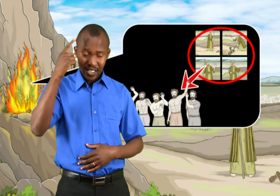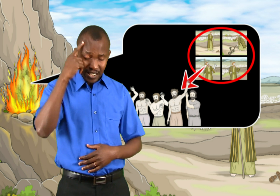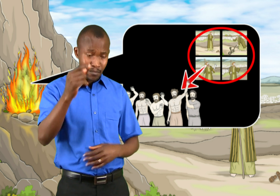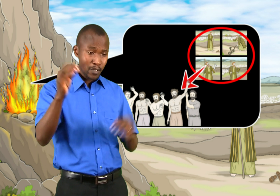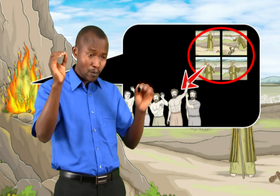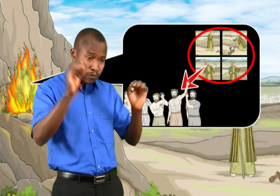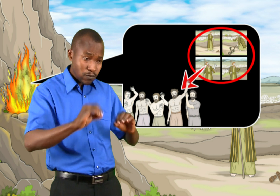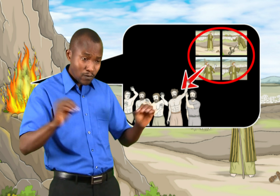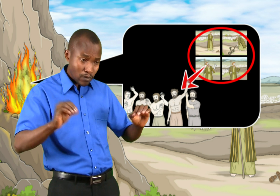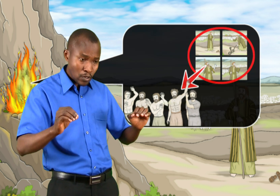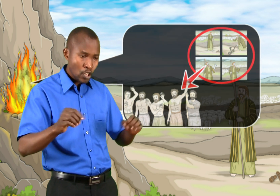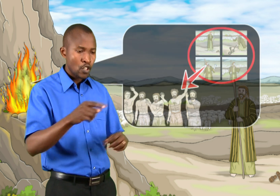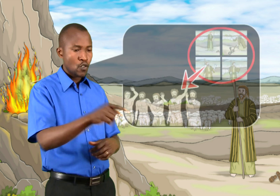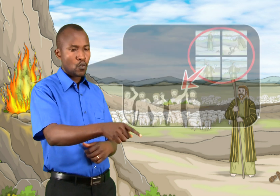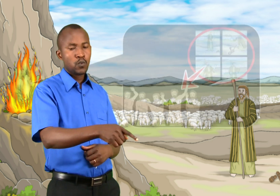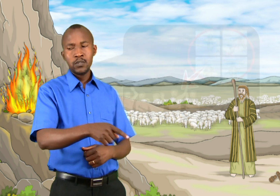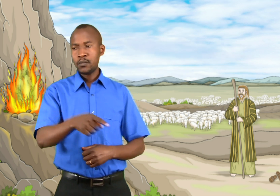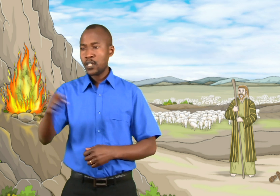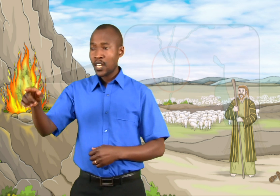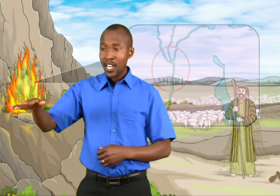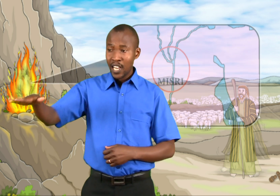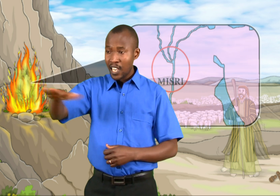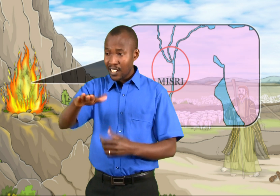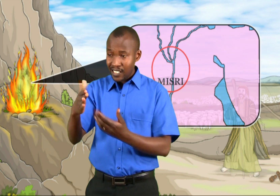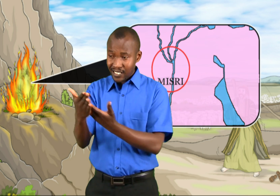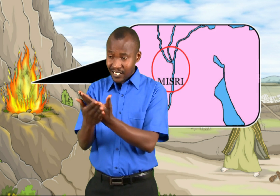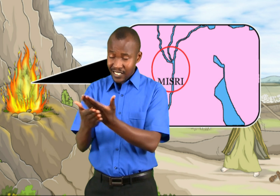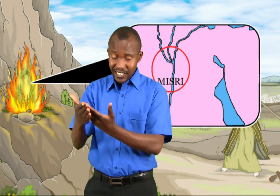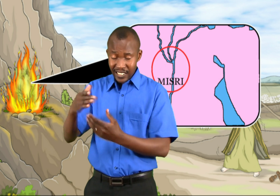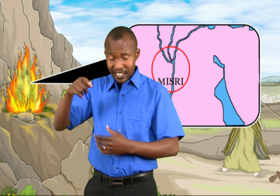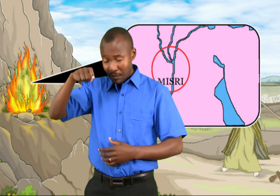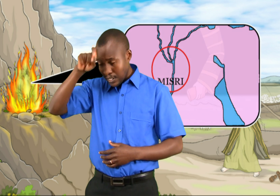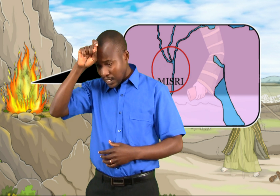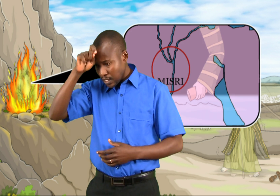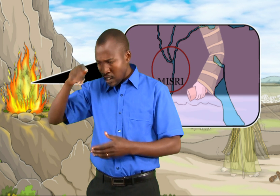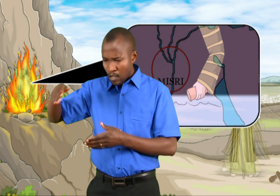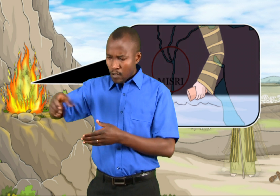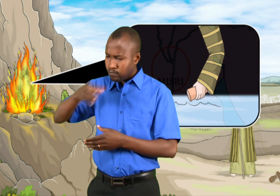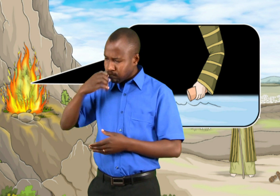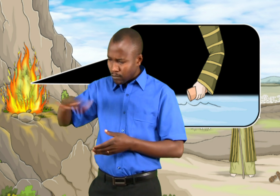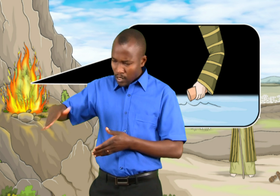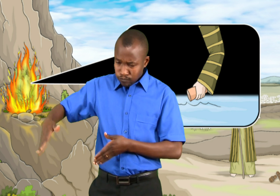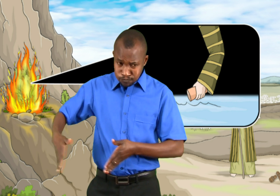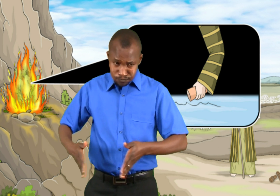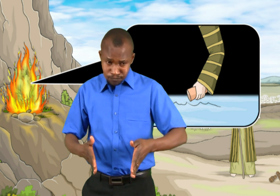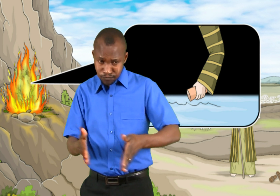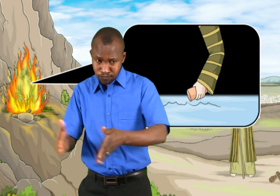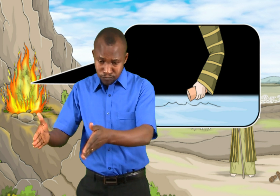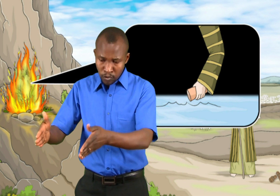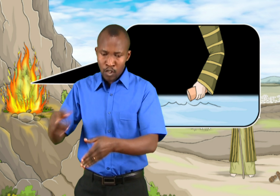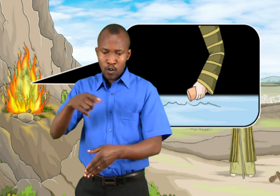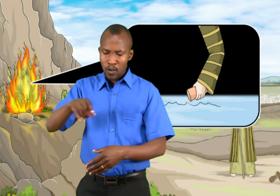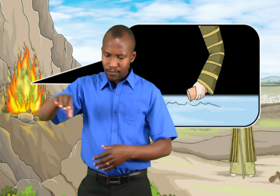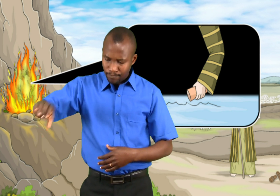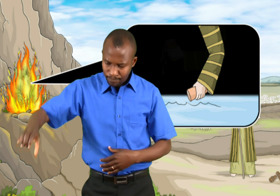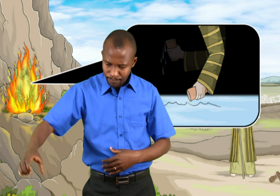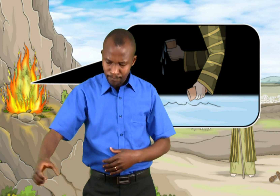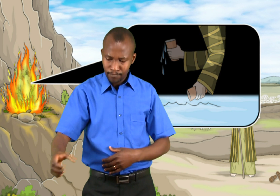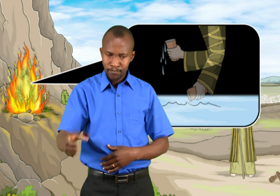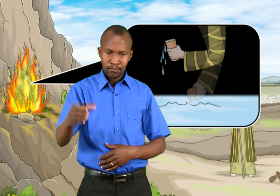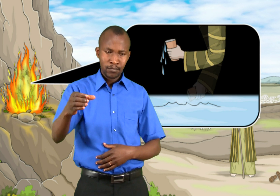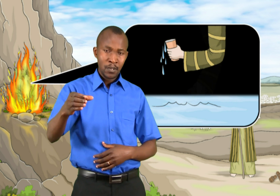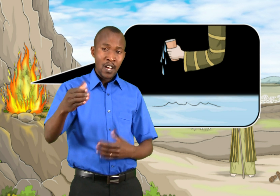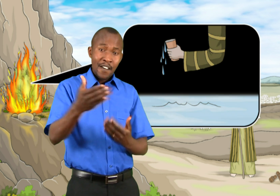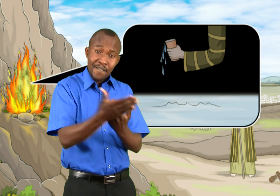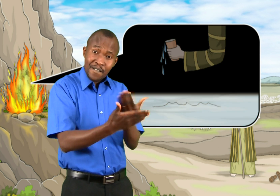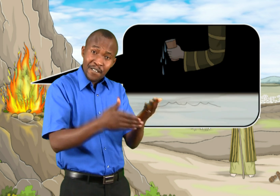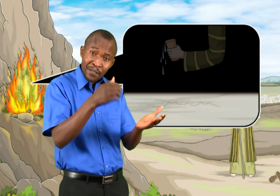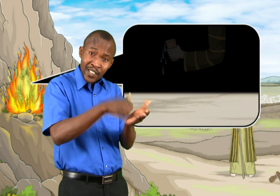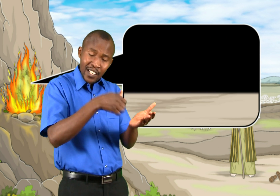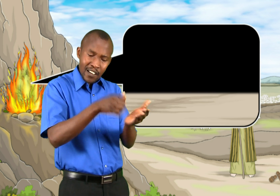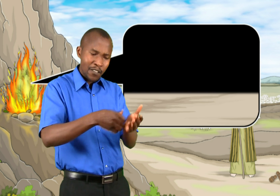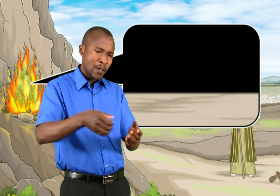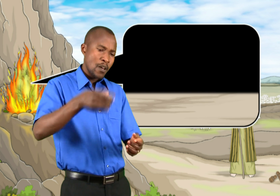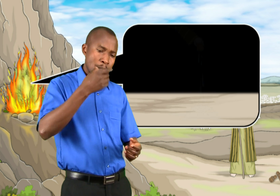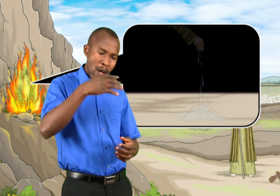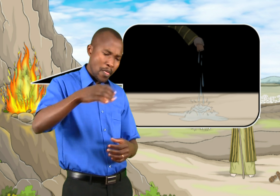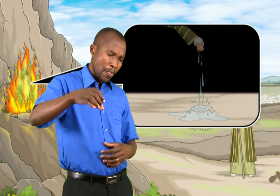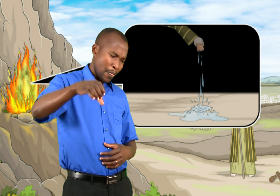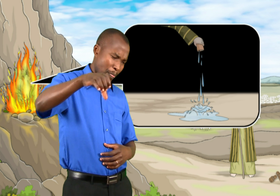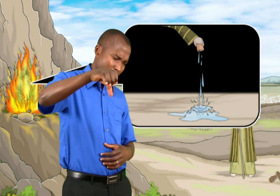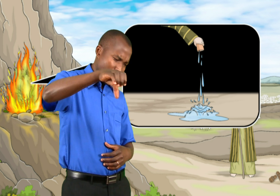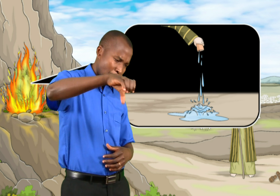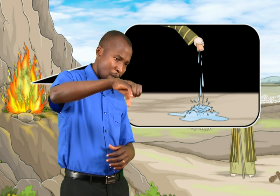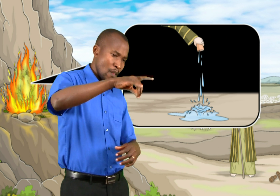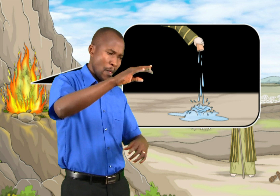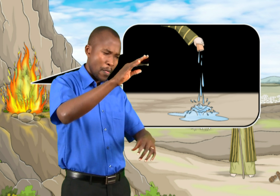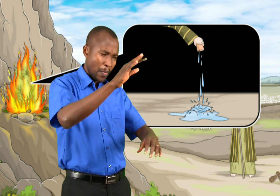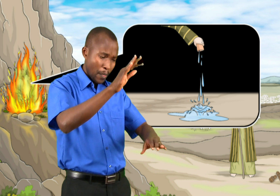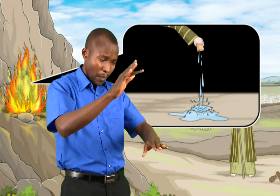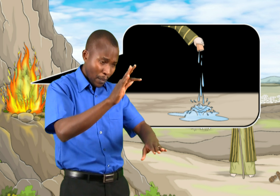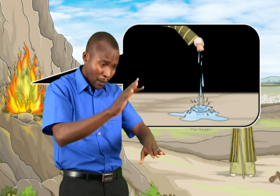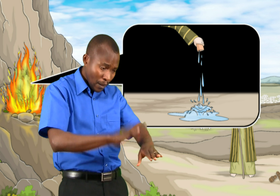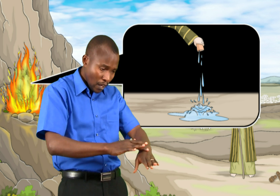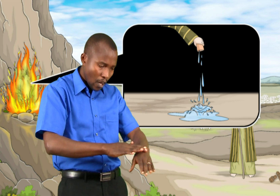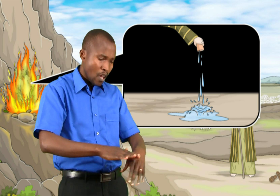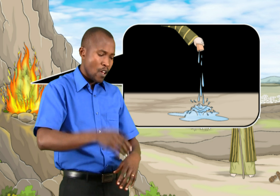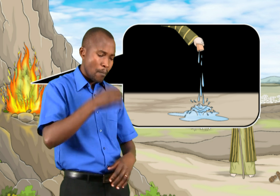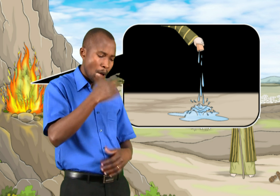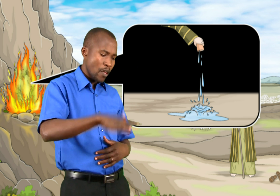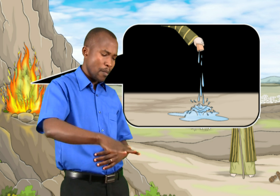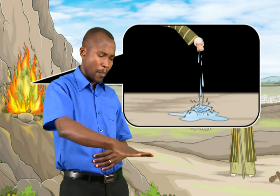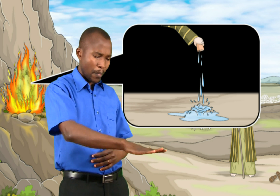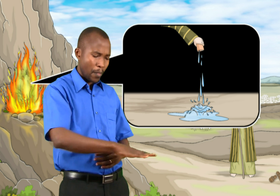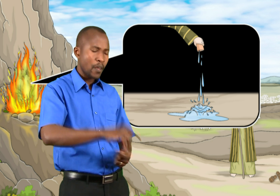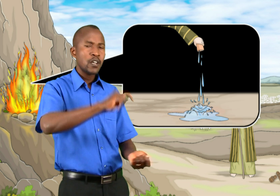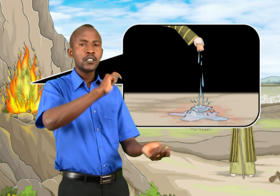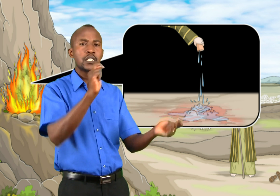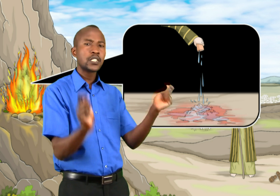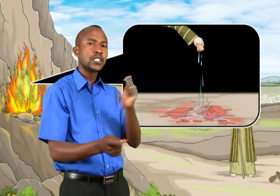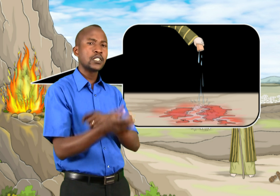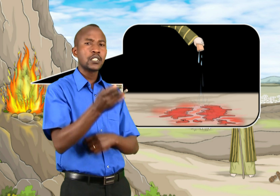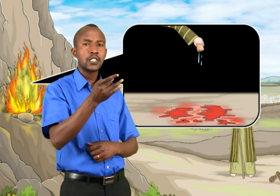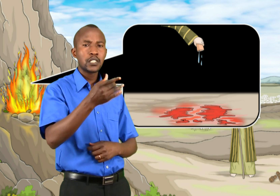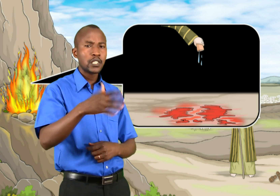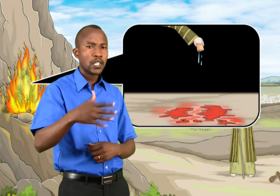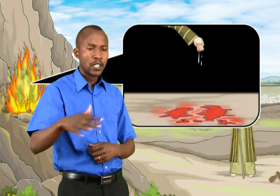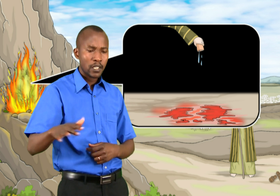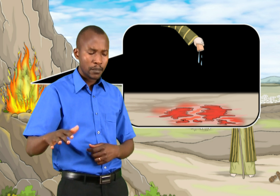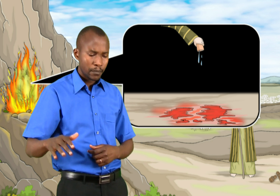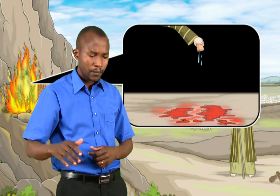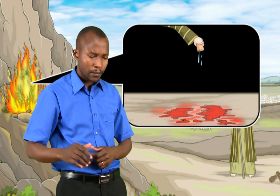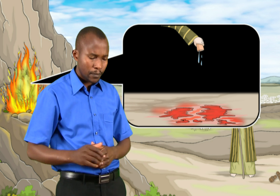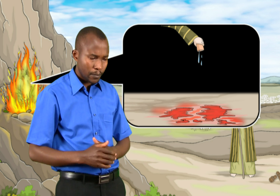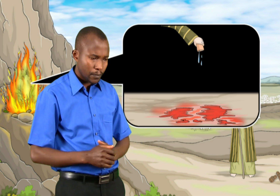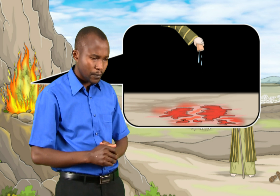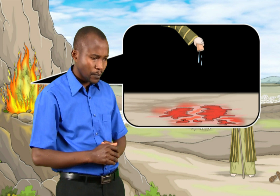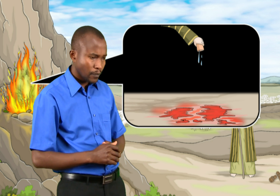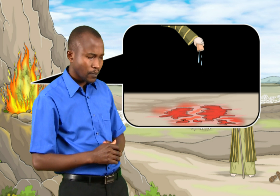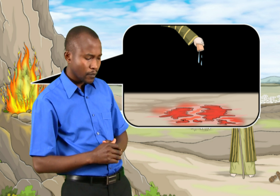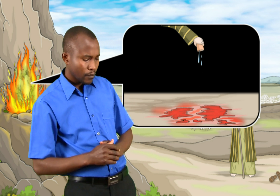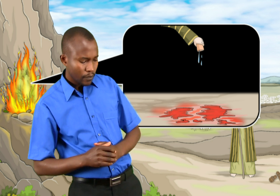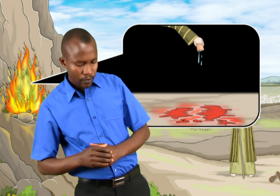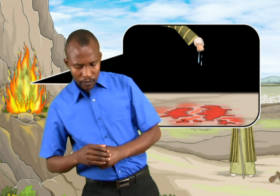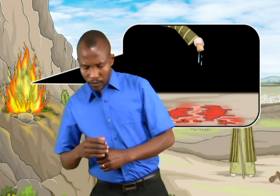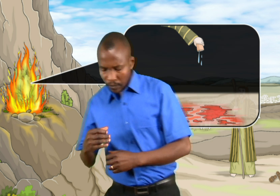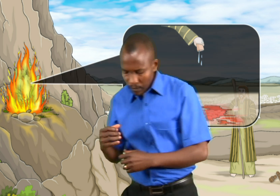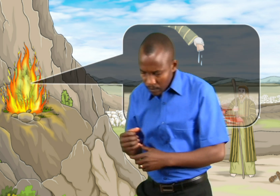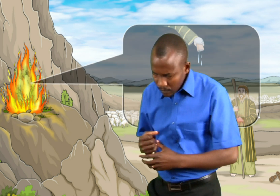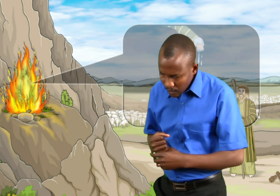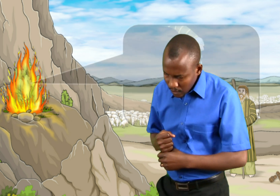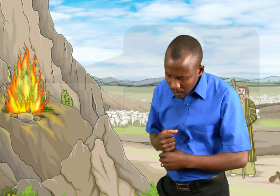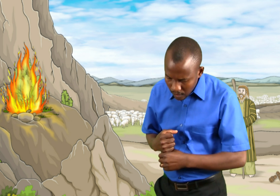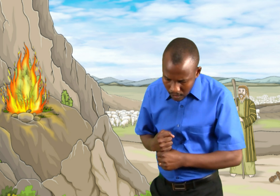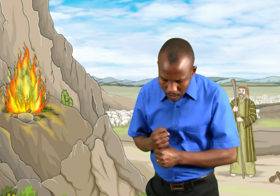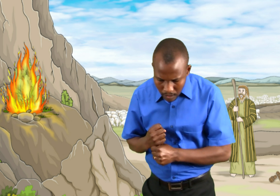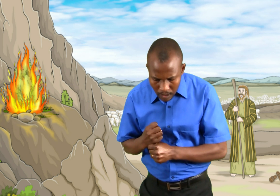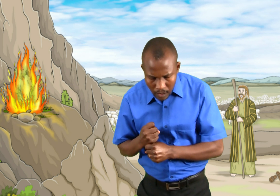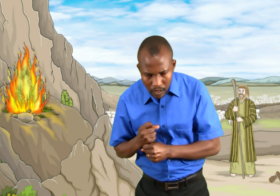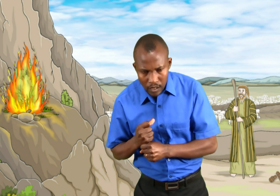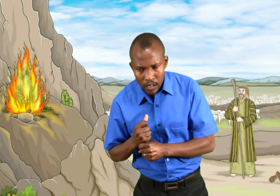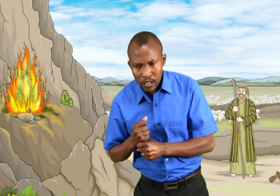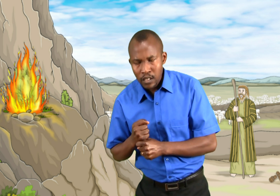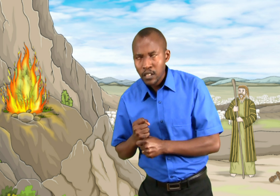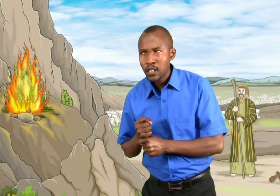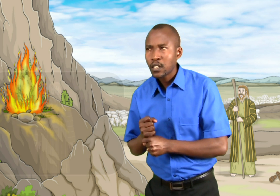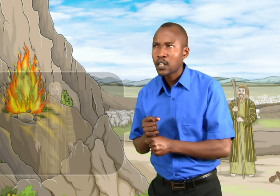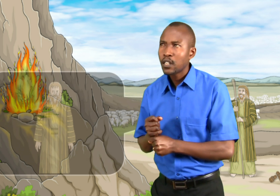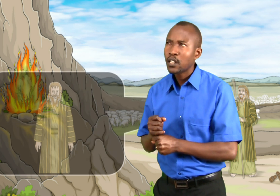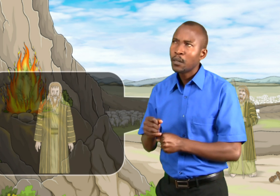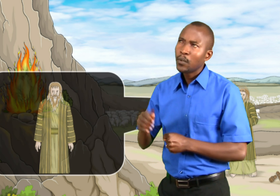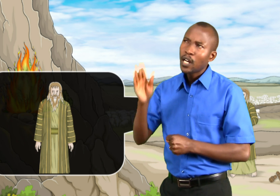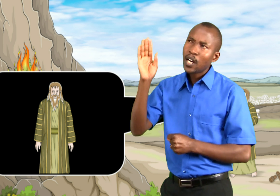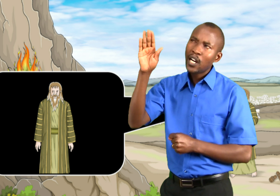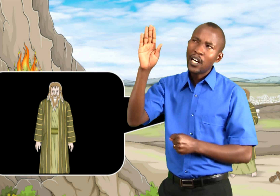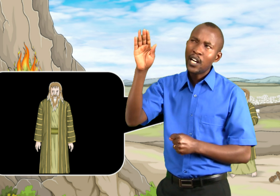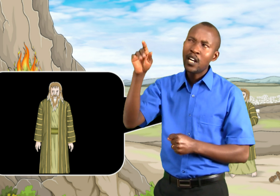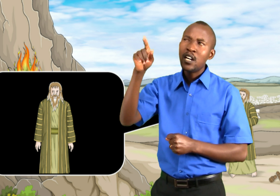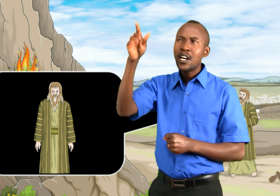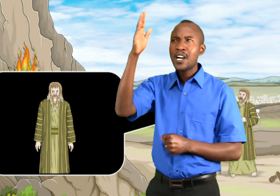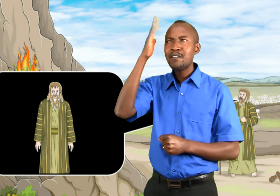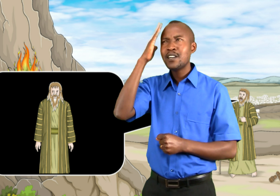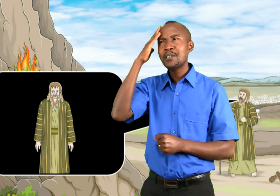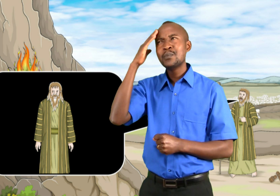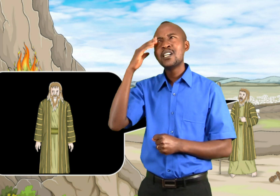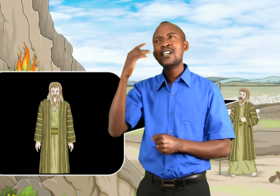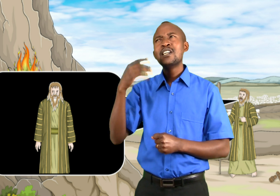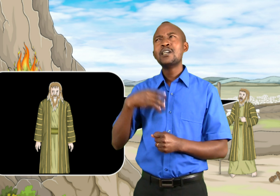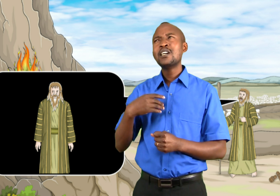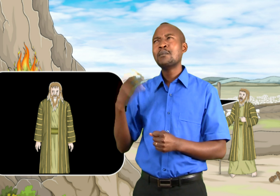But if they do not believe even these two signs or listen to your voice, take some water from the Nile and pour it on the dry ground. Then the water you take from the Nile will become blood on the ground.”